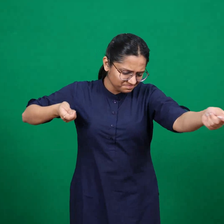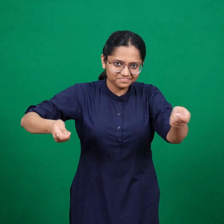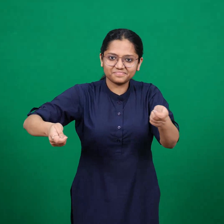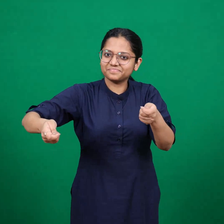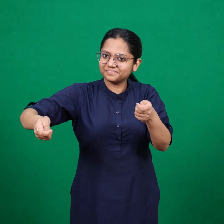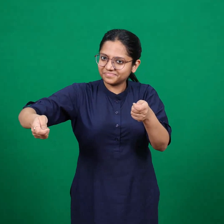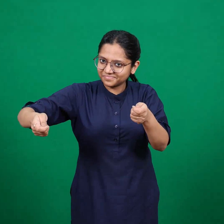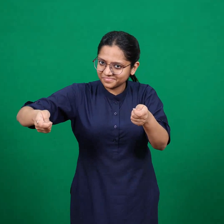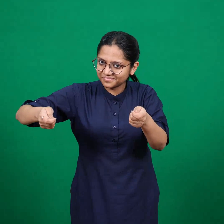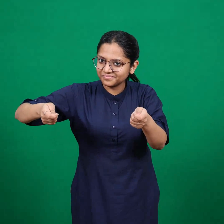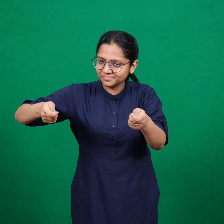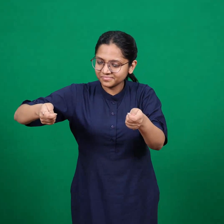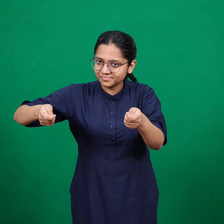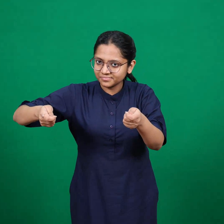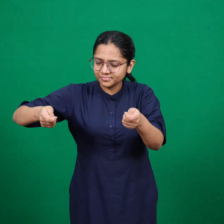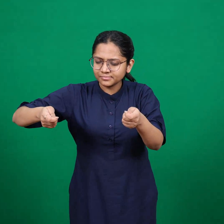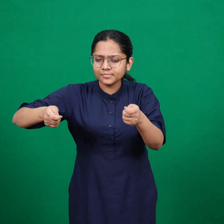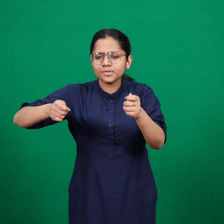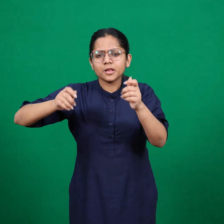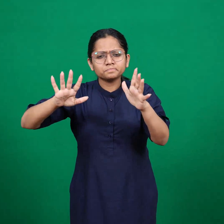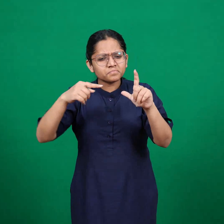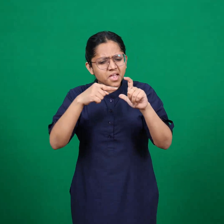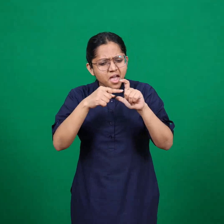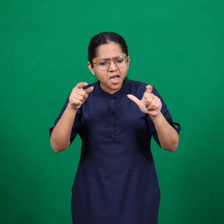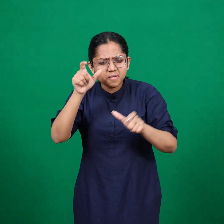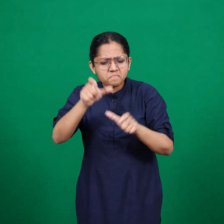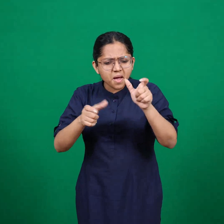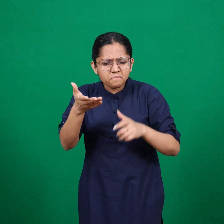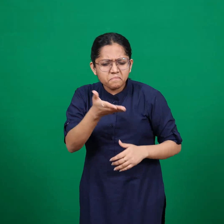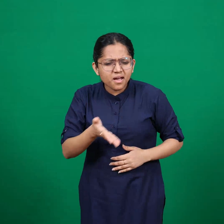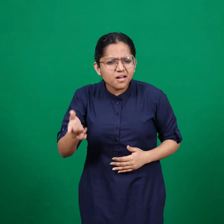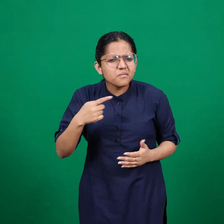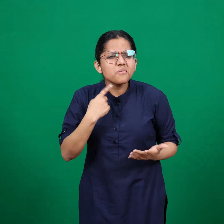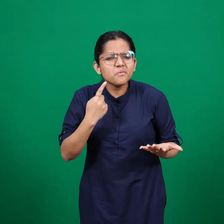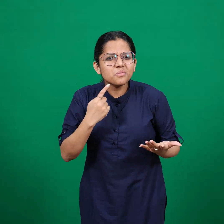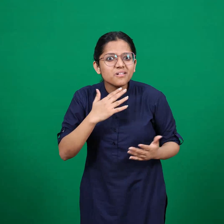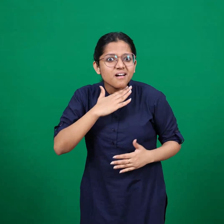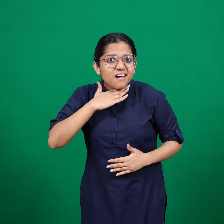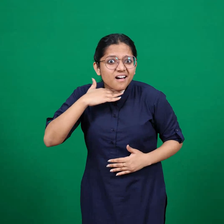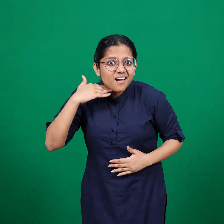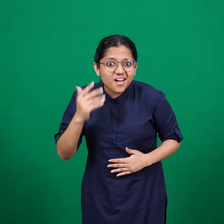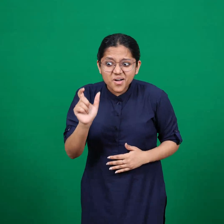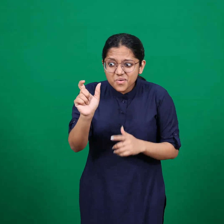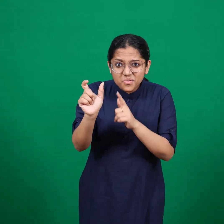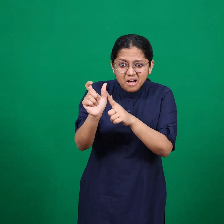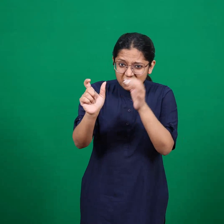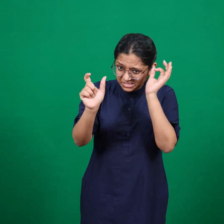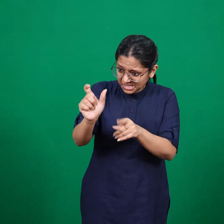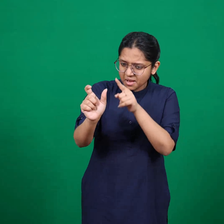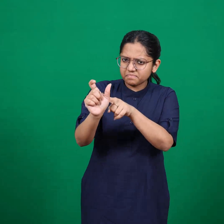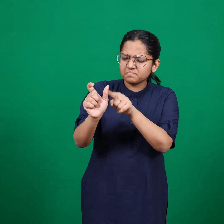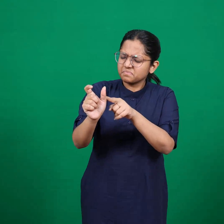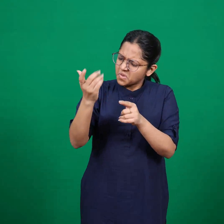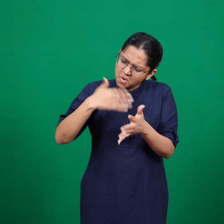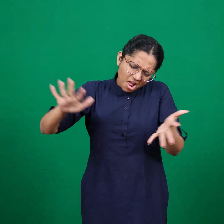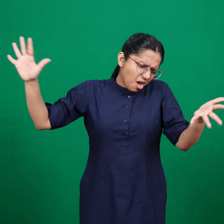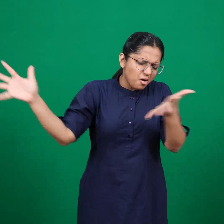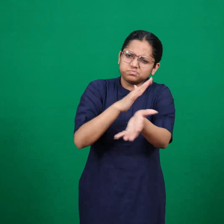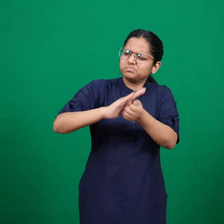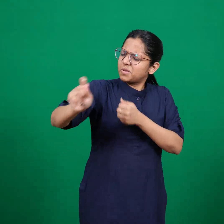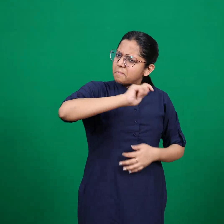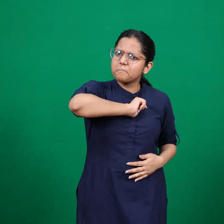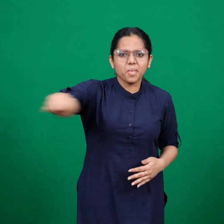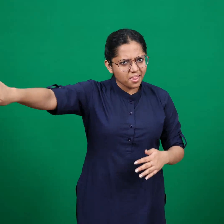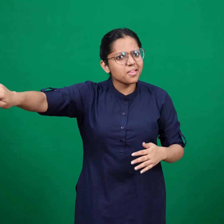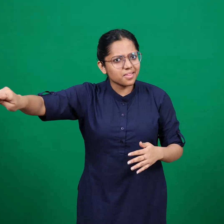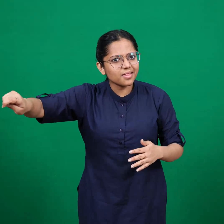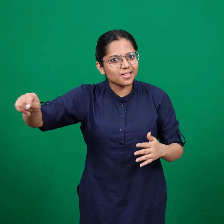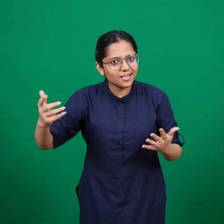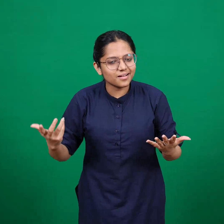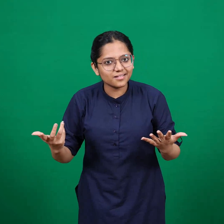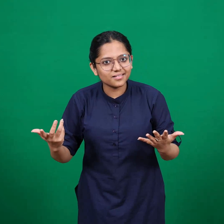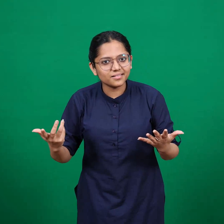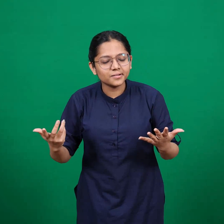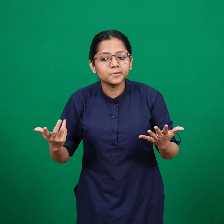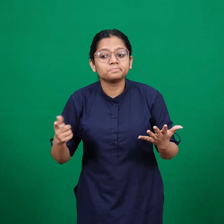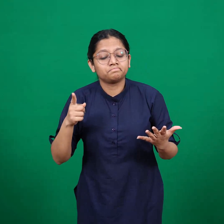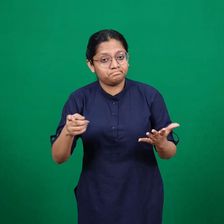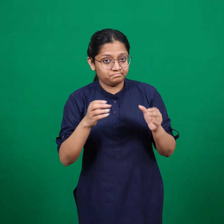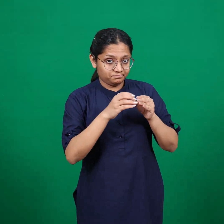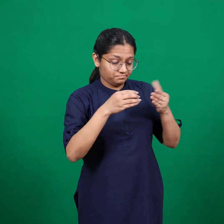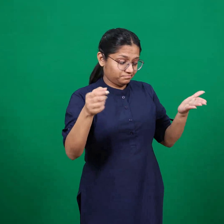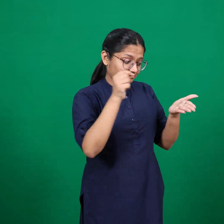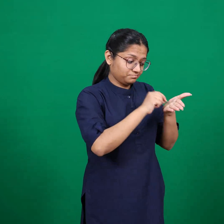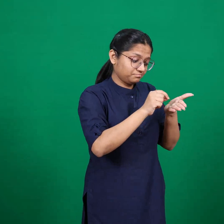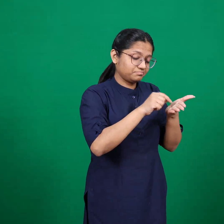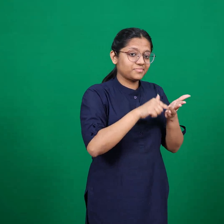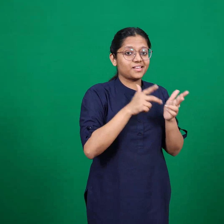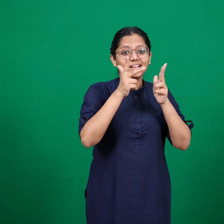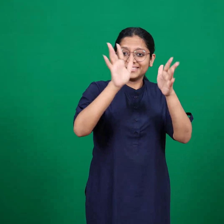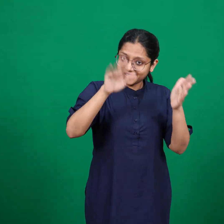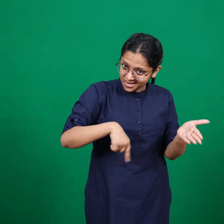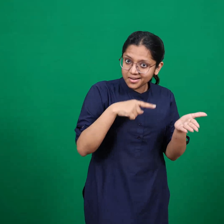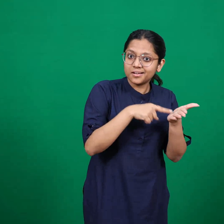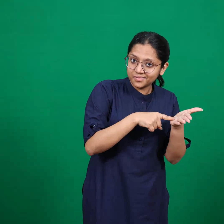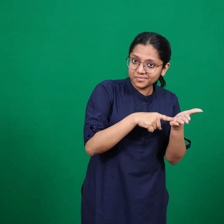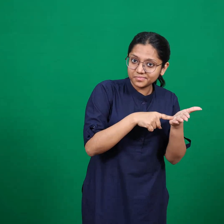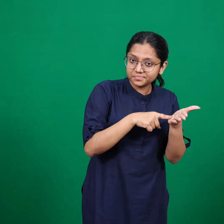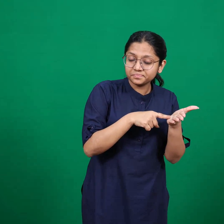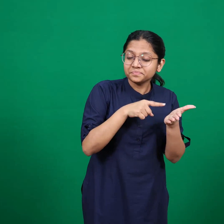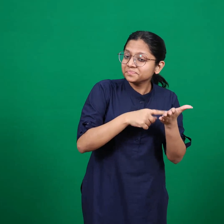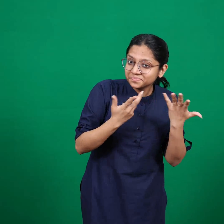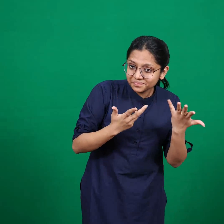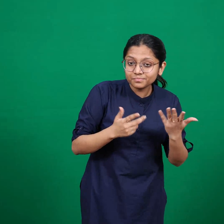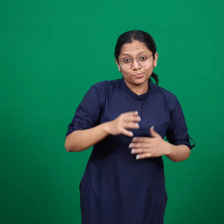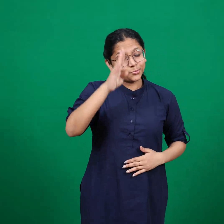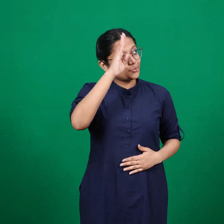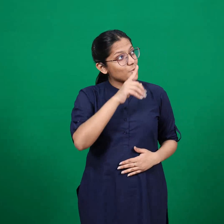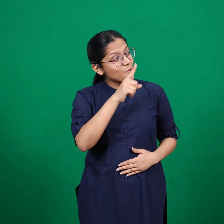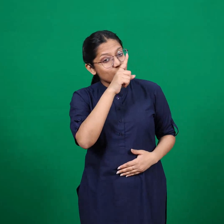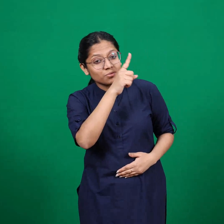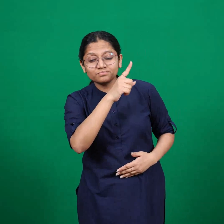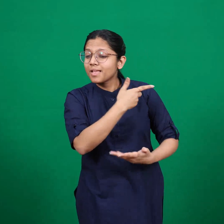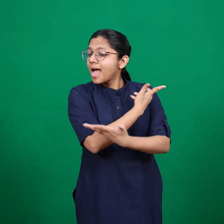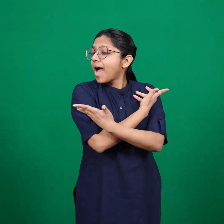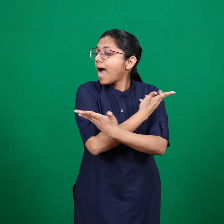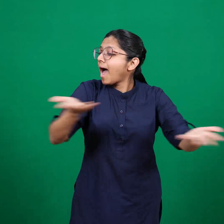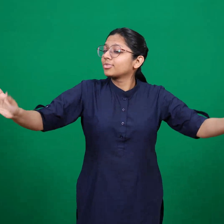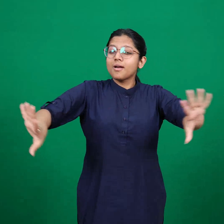For " God has put everything under His feet."